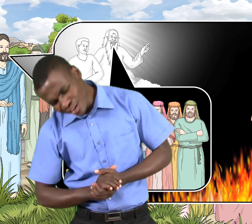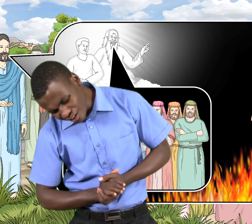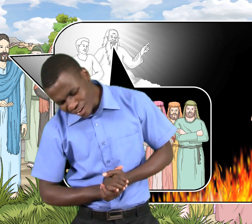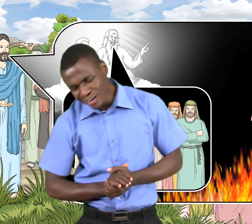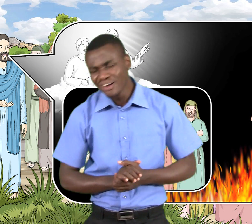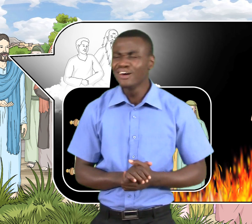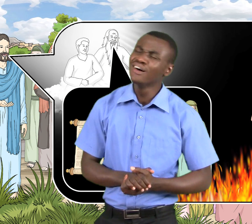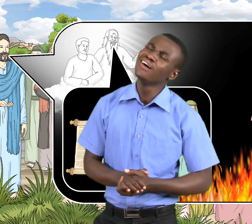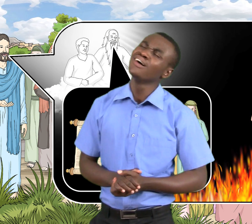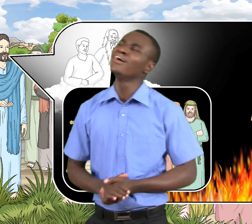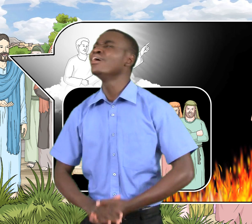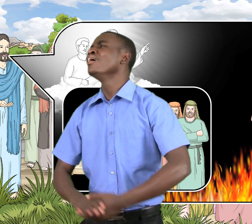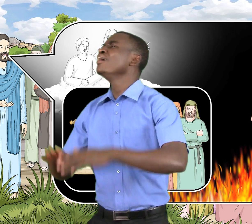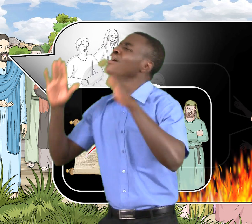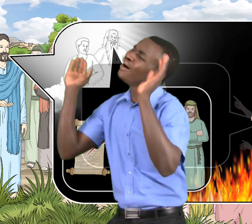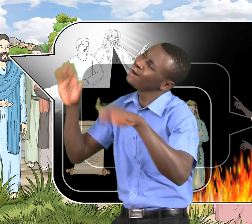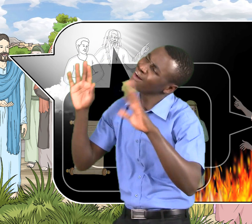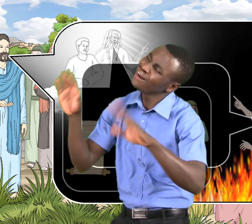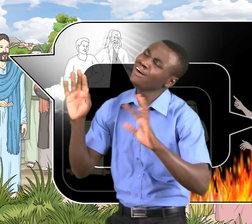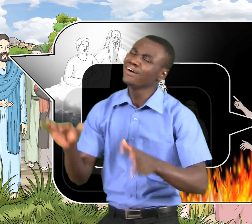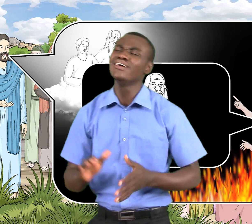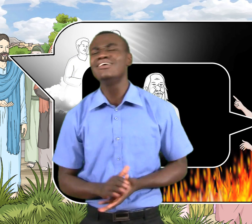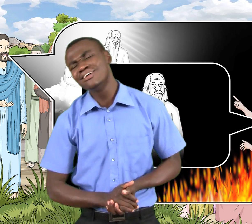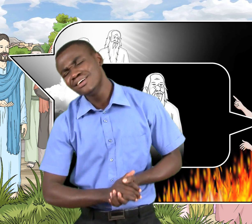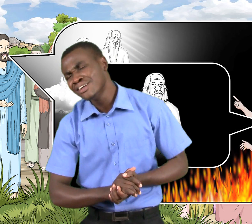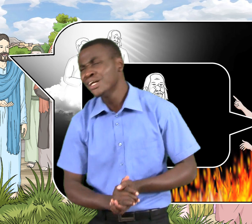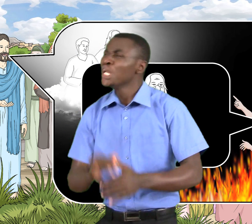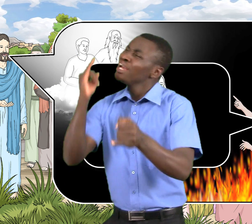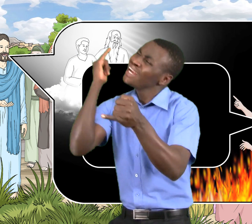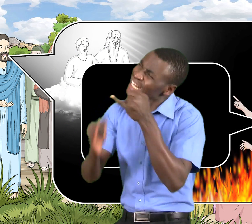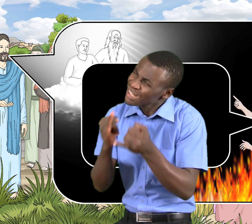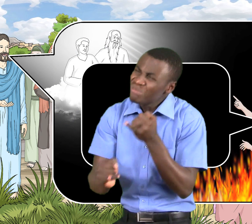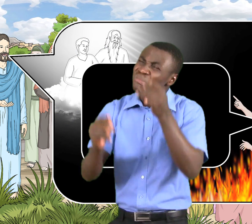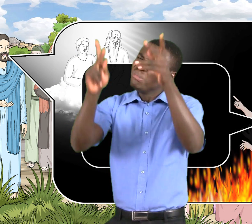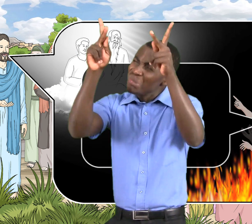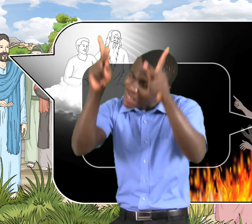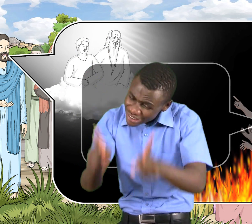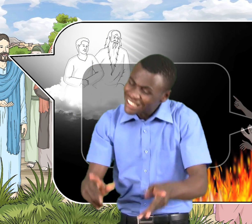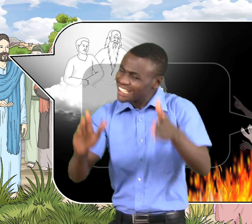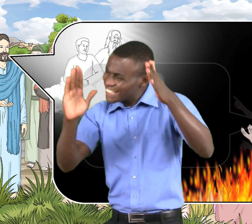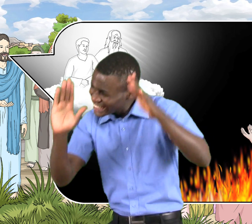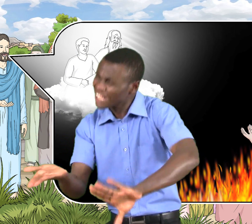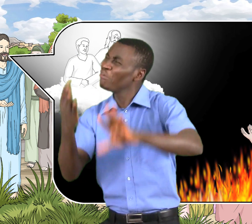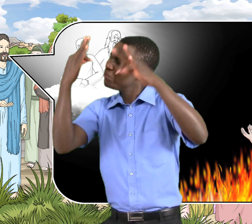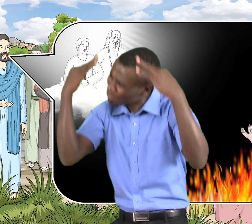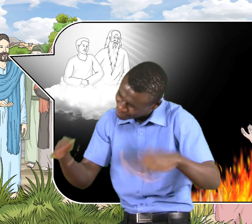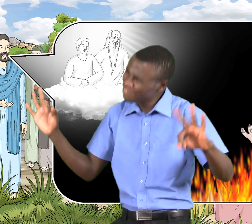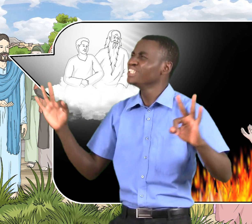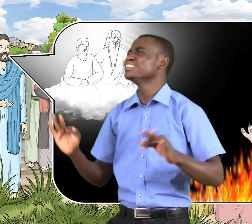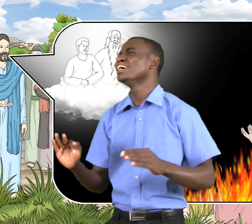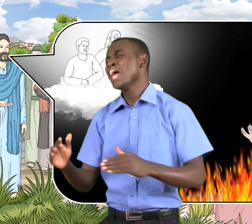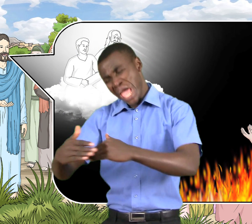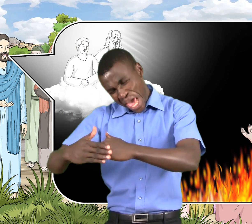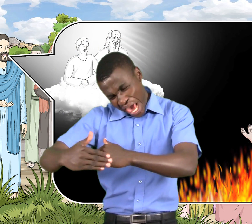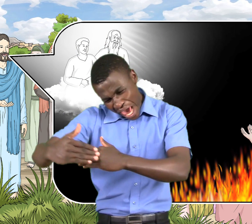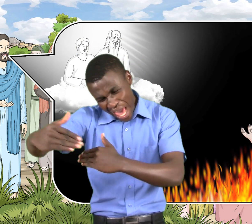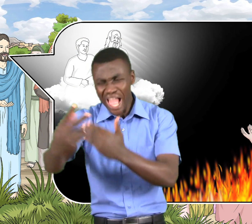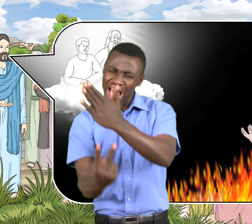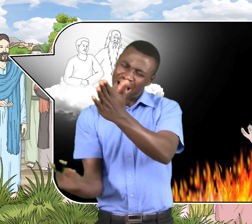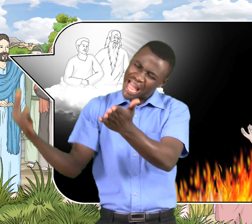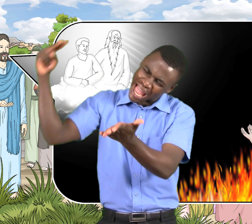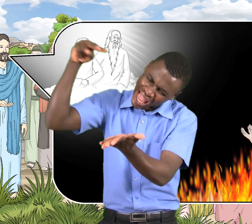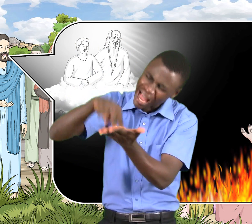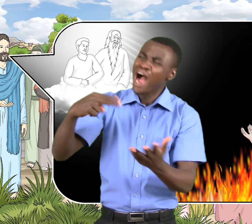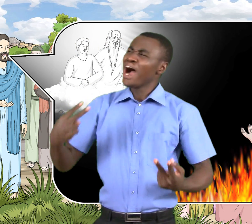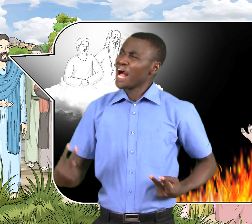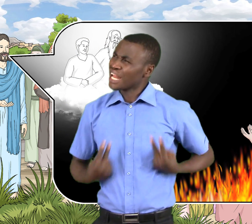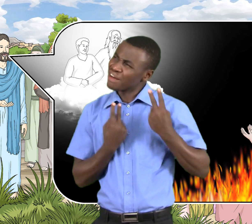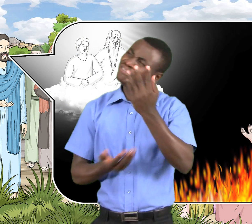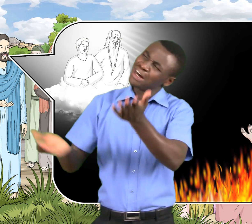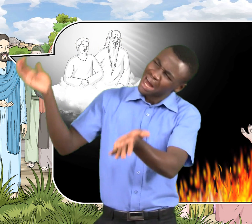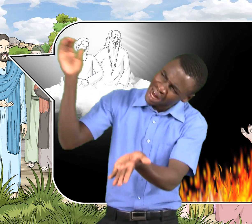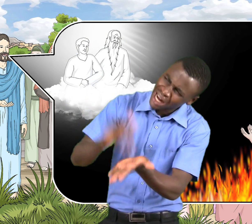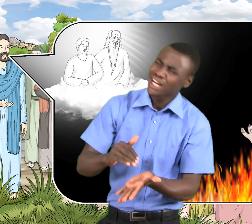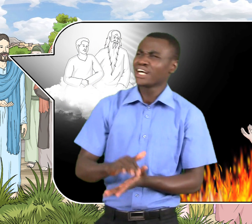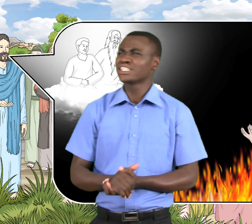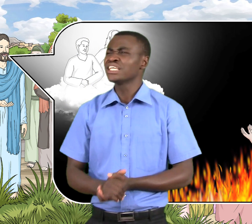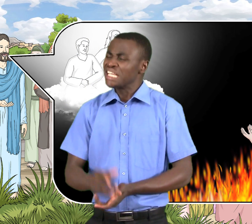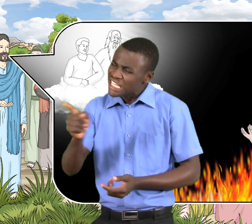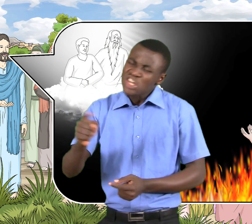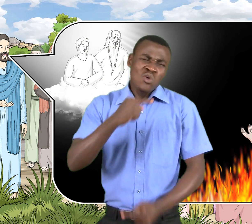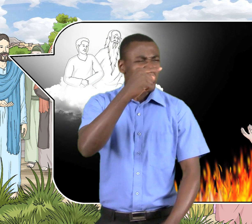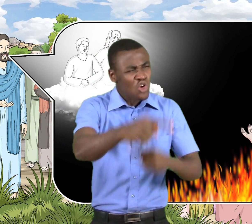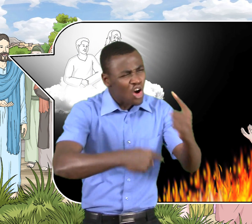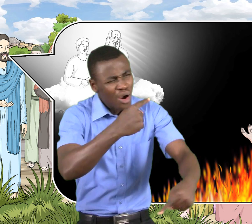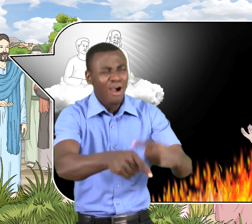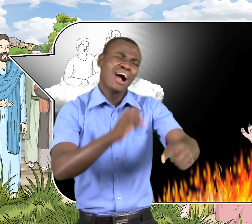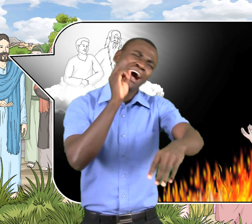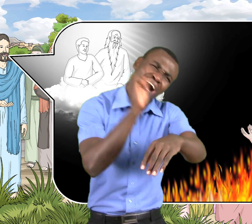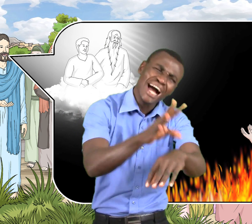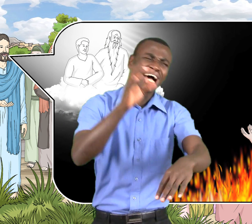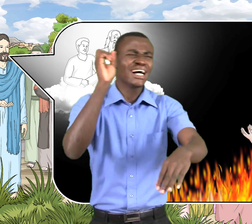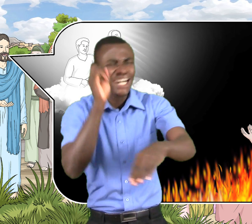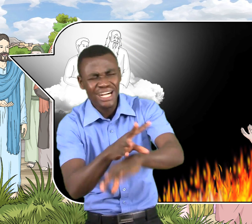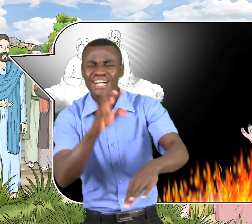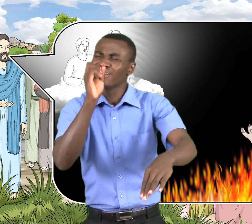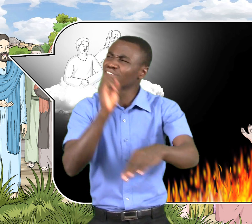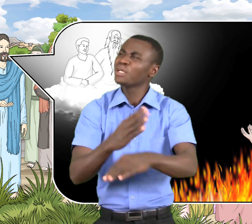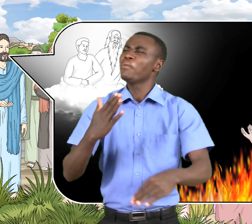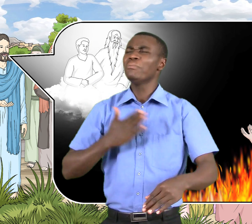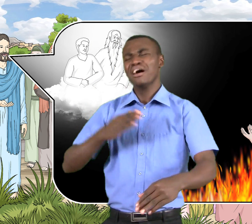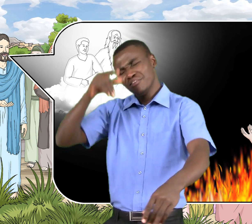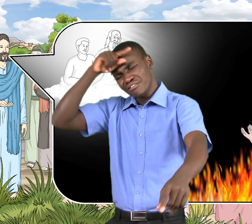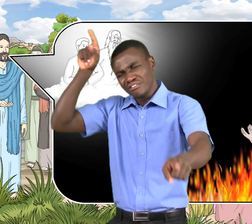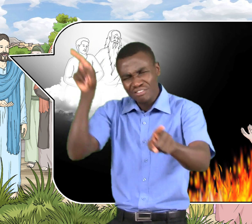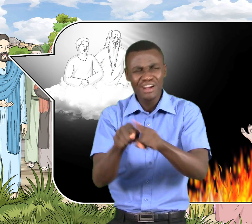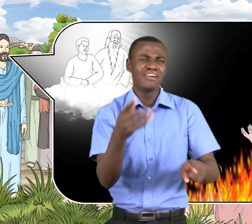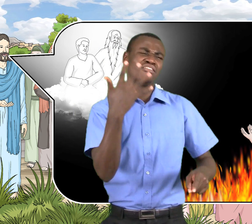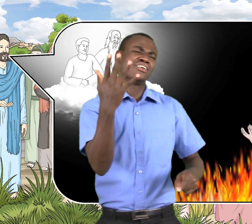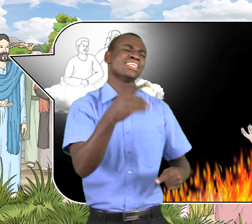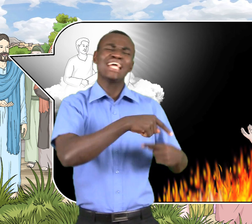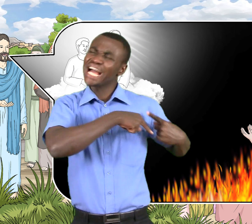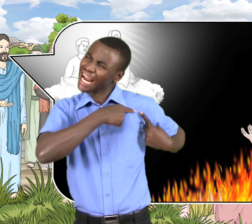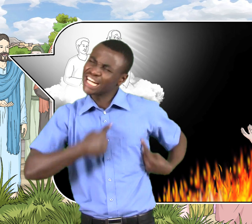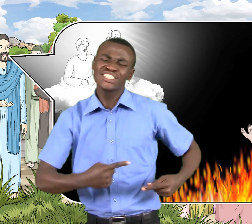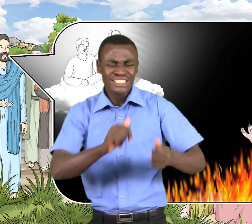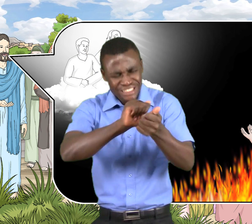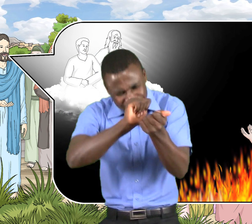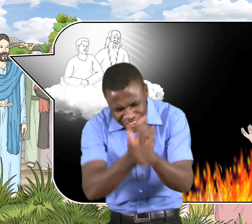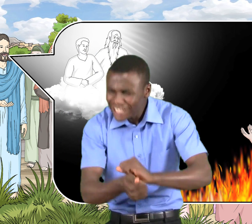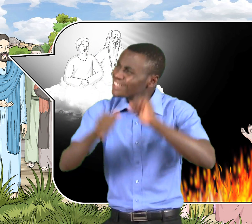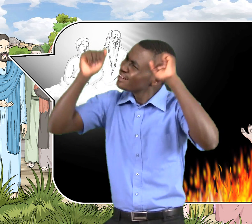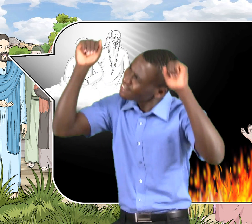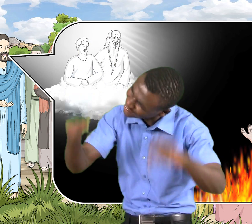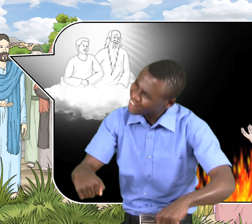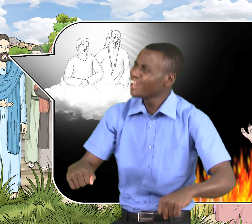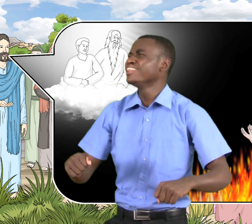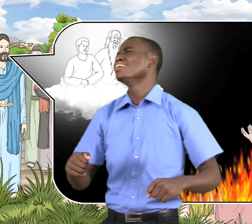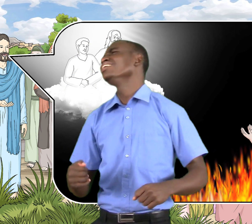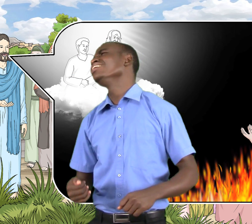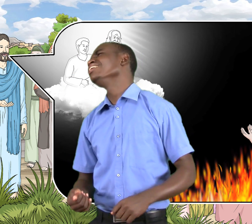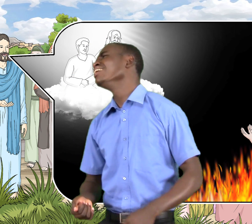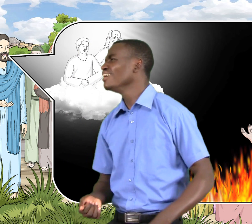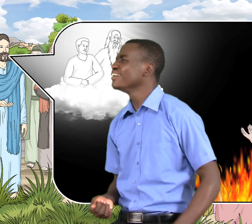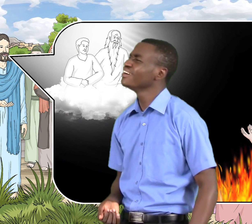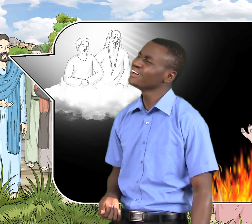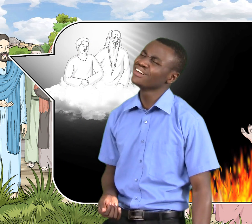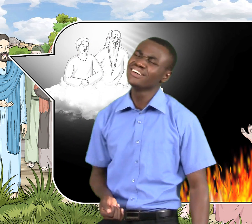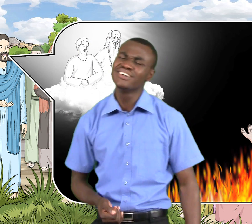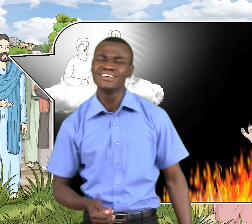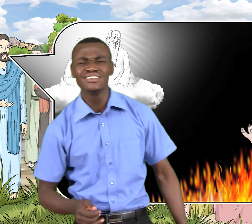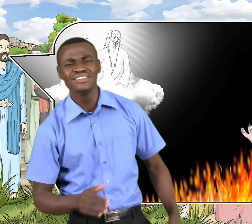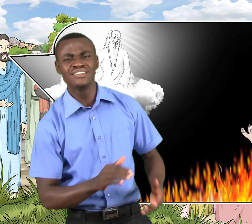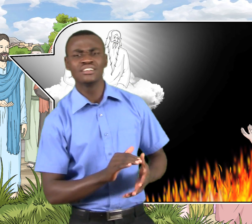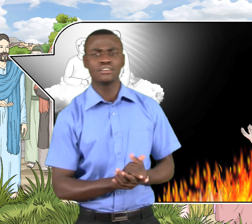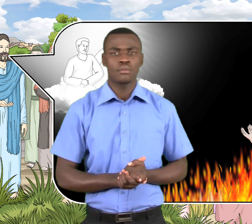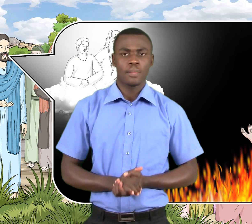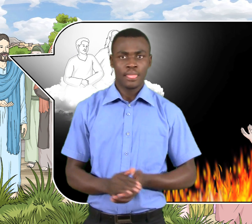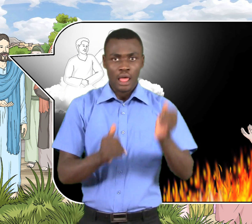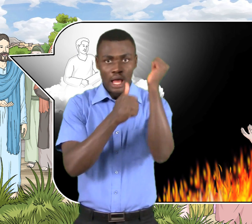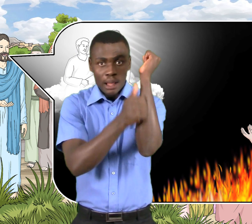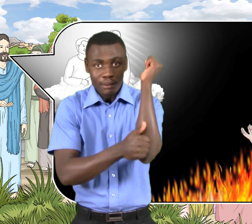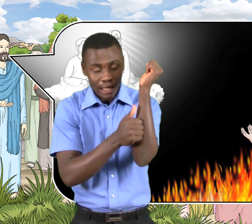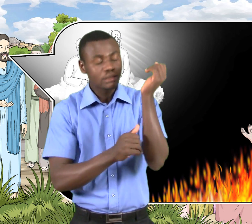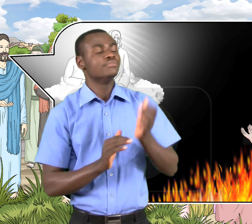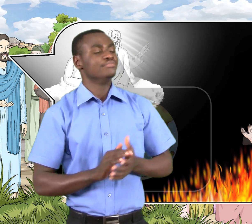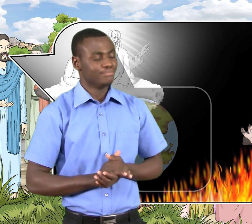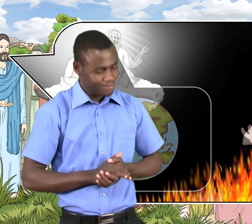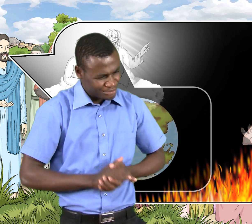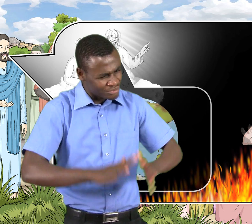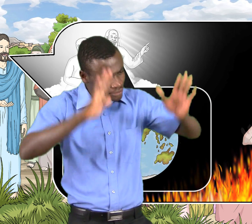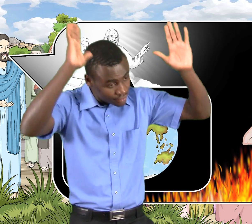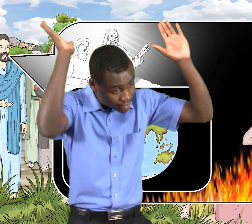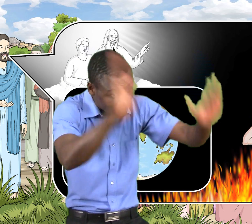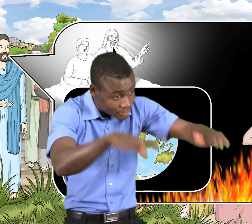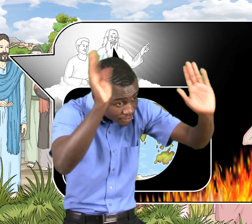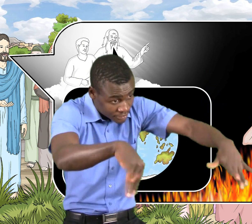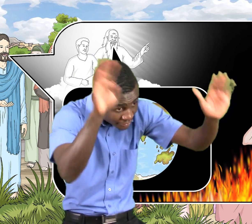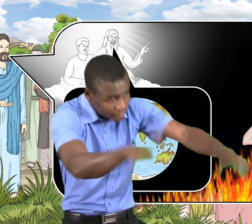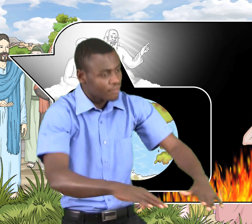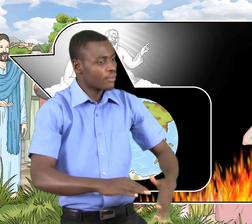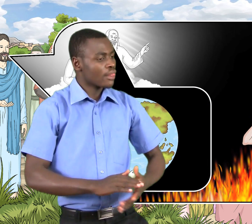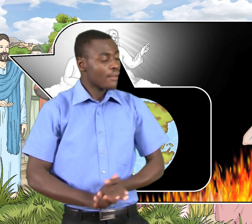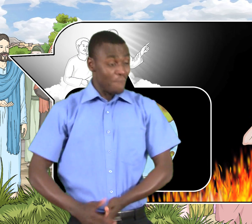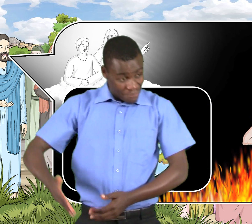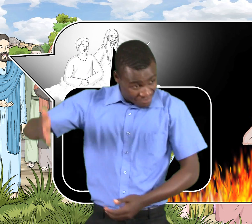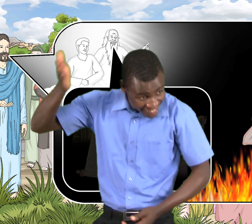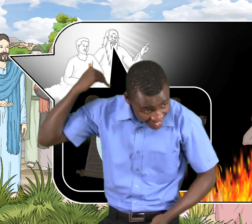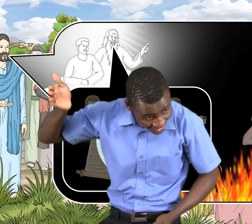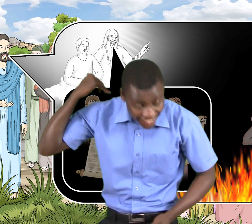‘No, father Abraham,’ he said, ‘but if someone is sent to them from the dead, they will repent.’